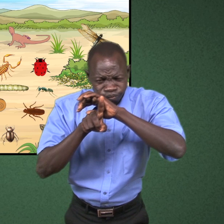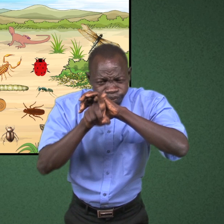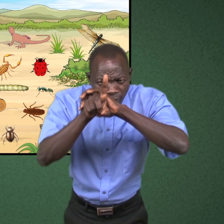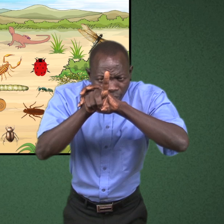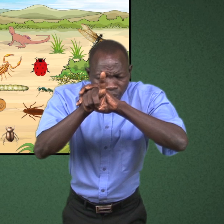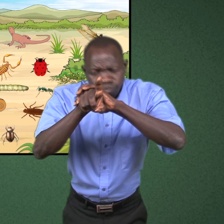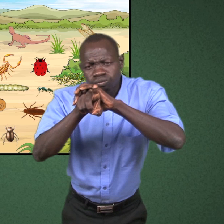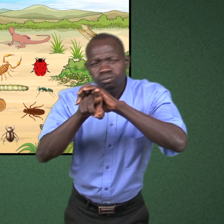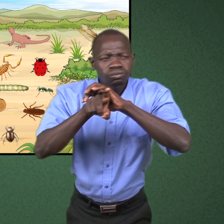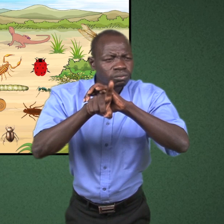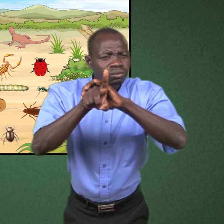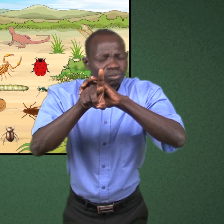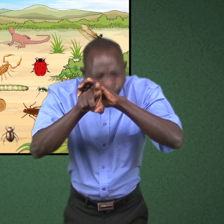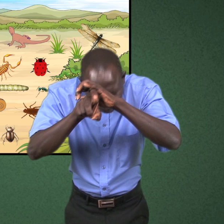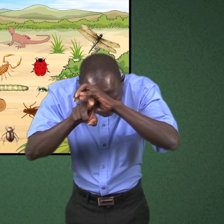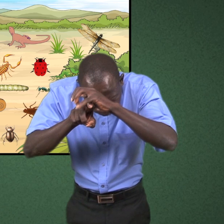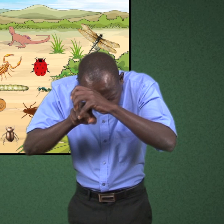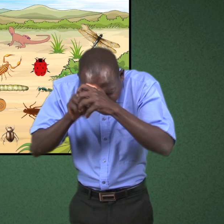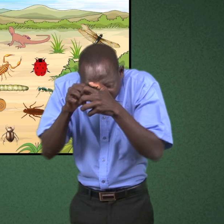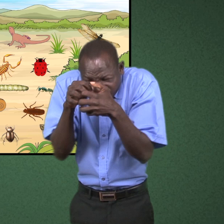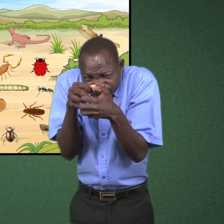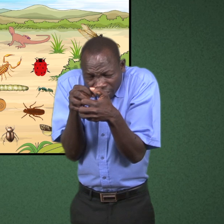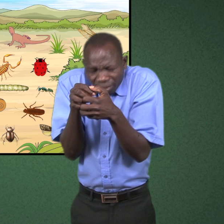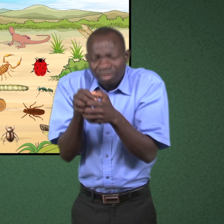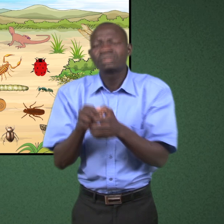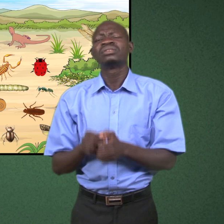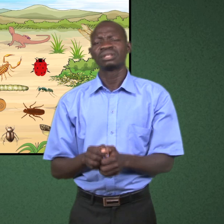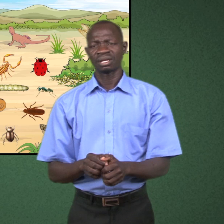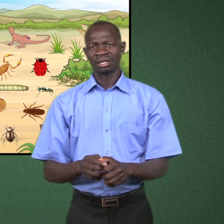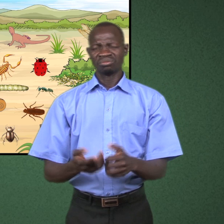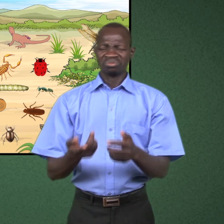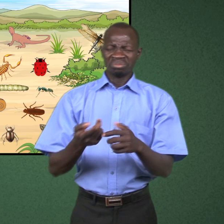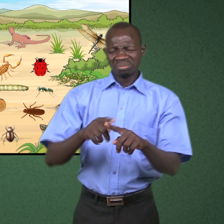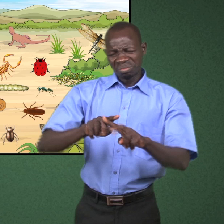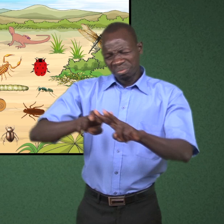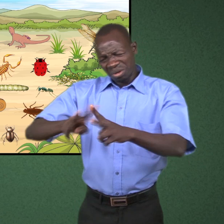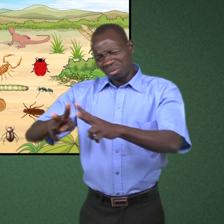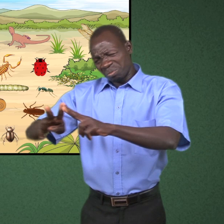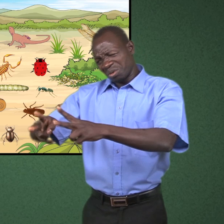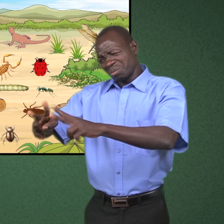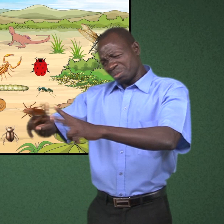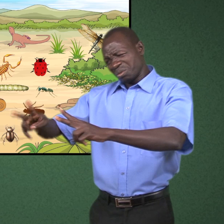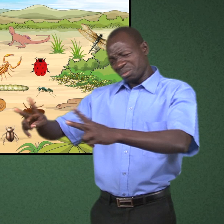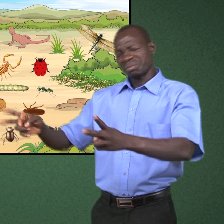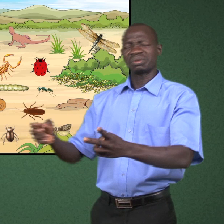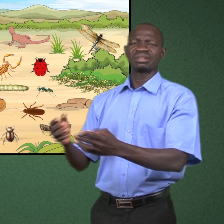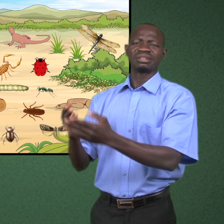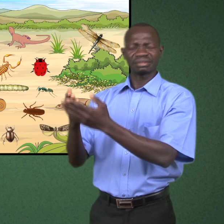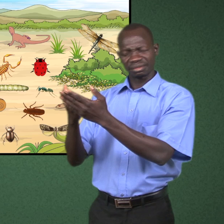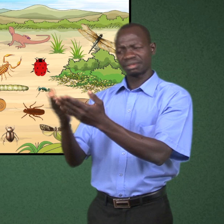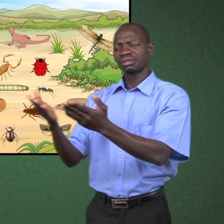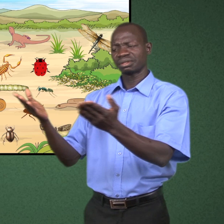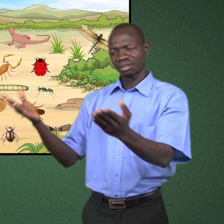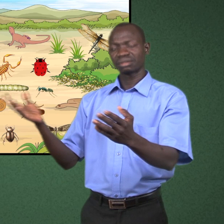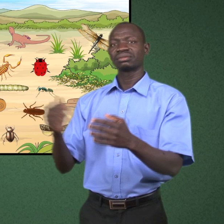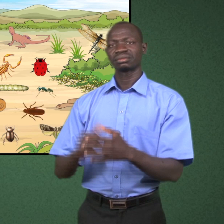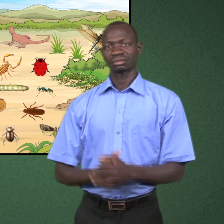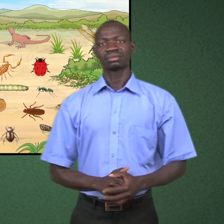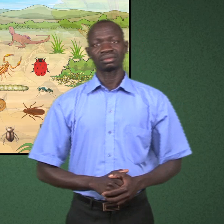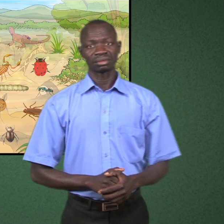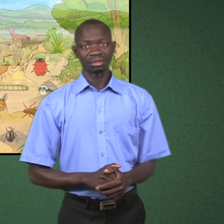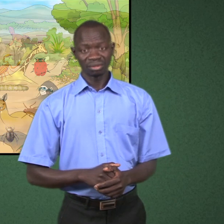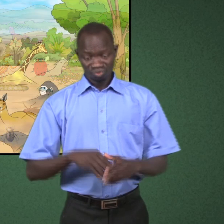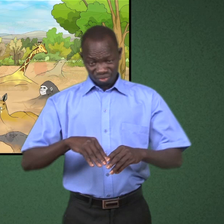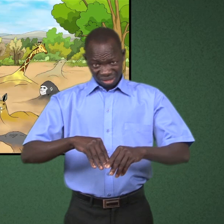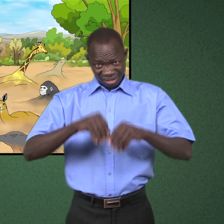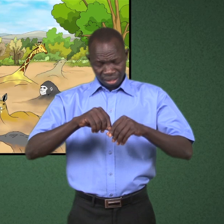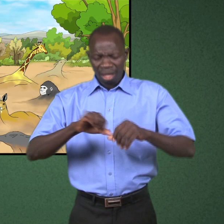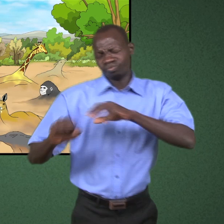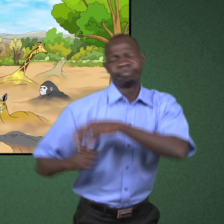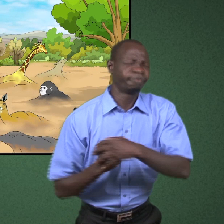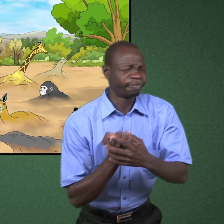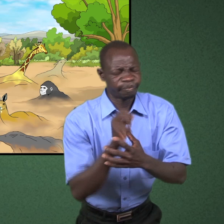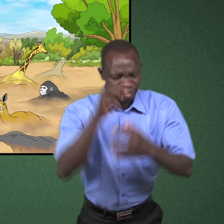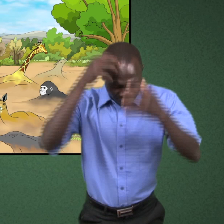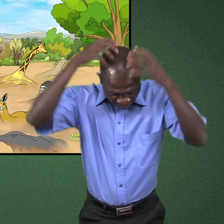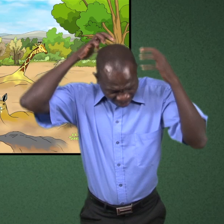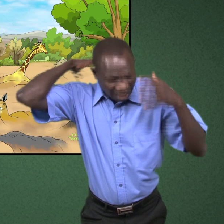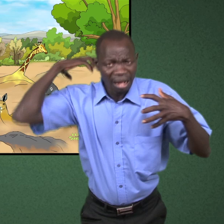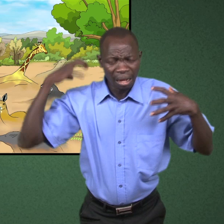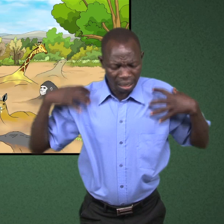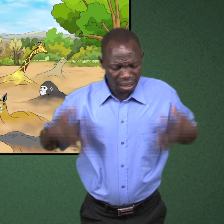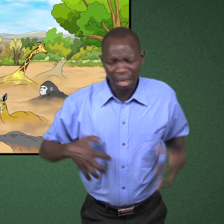And it was so.